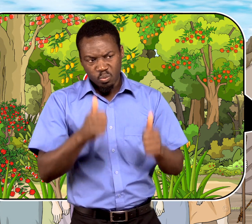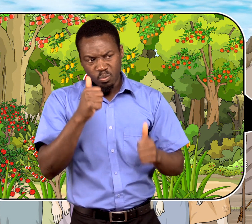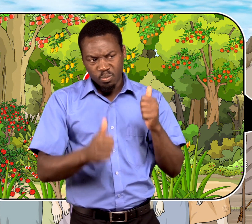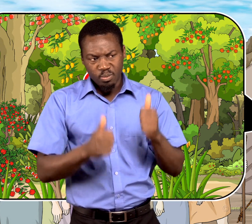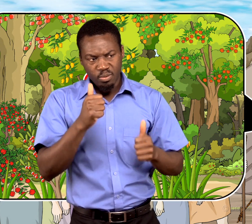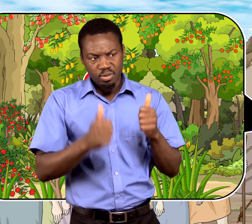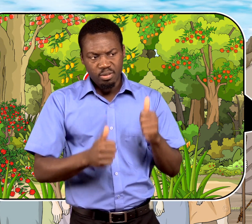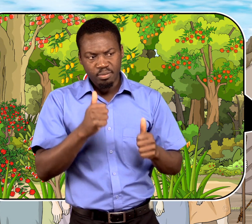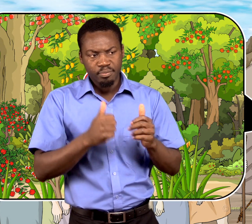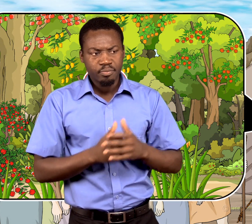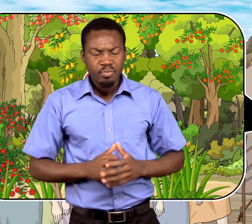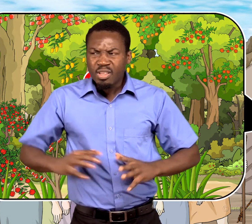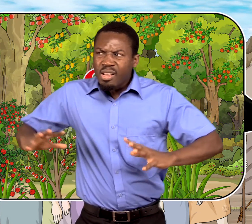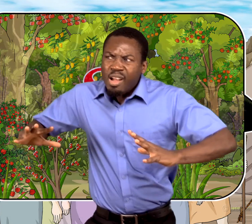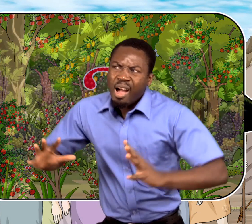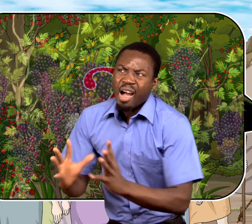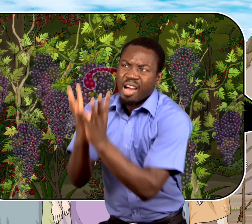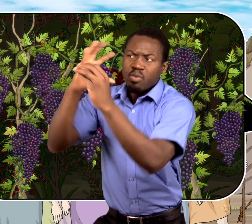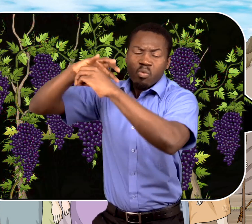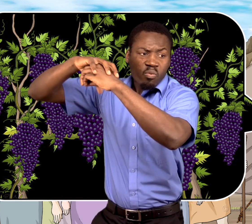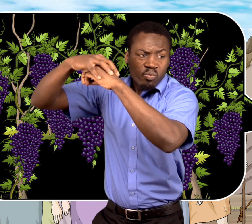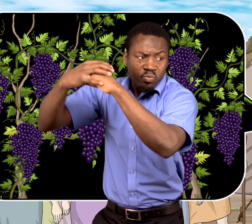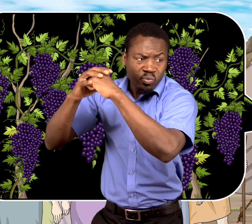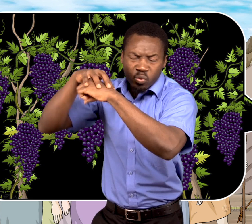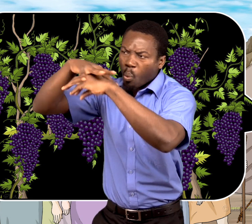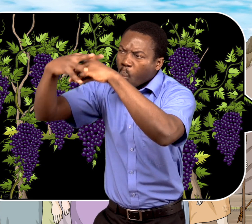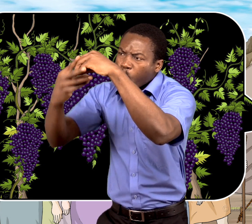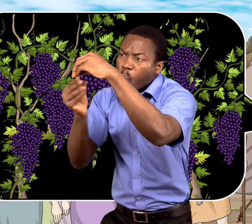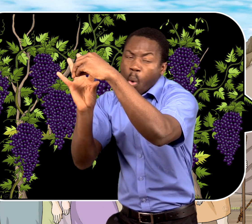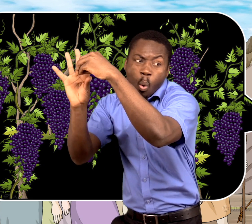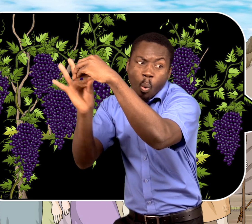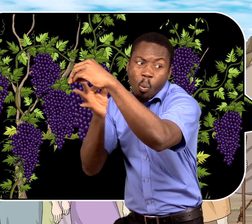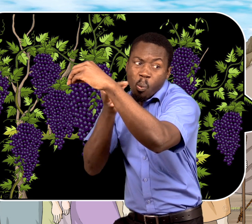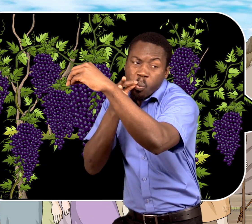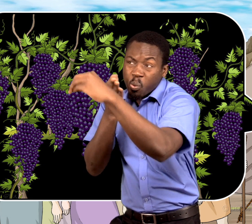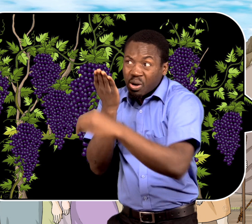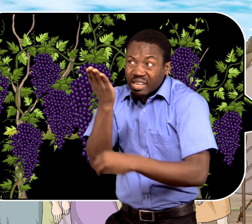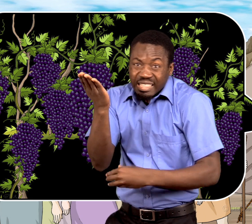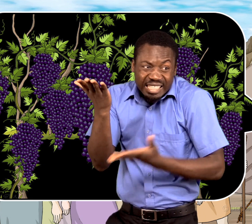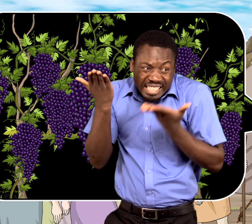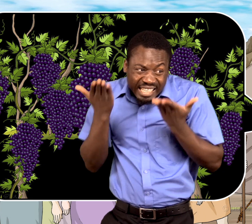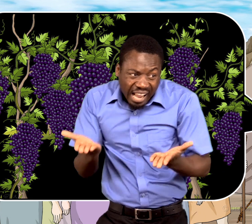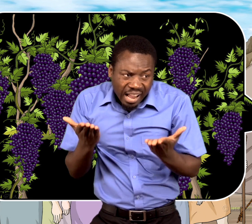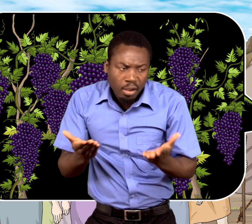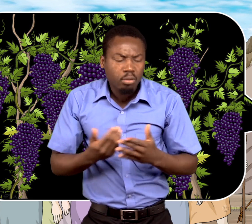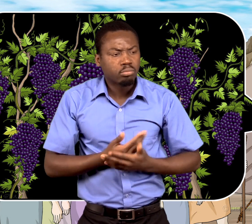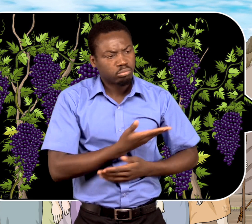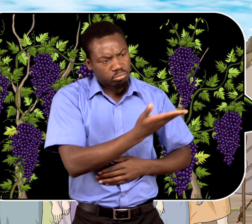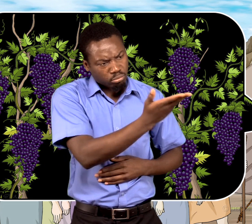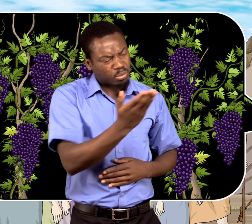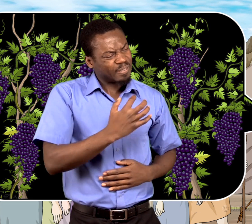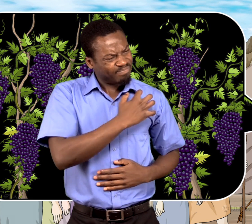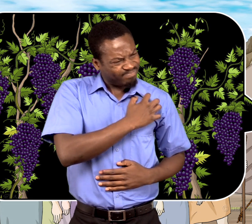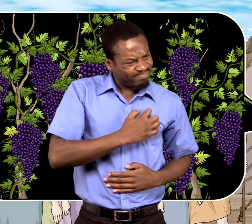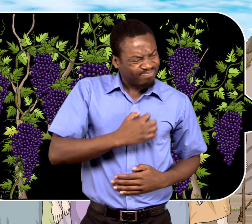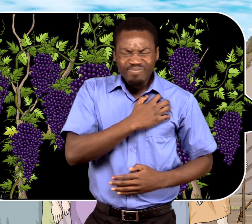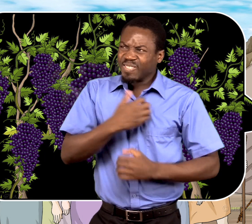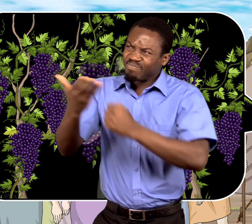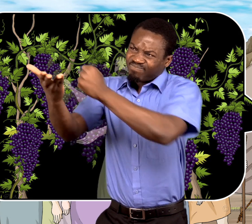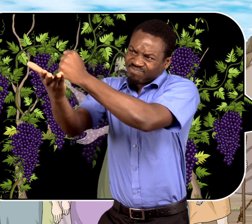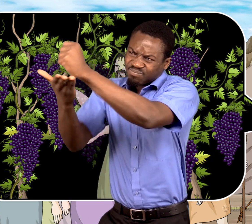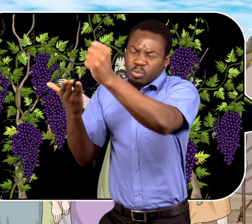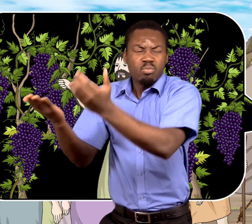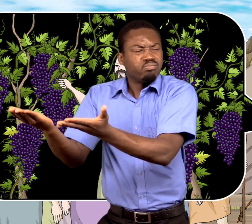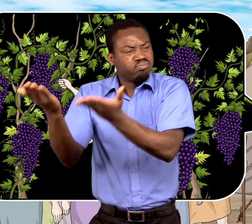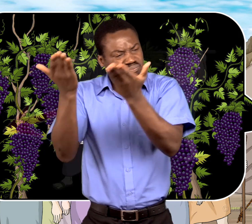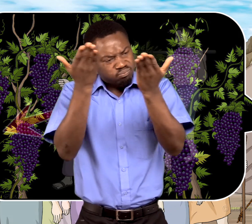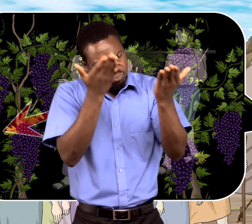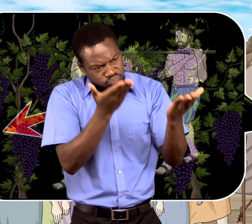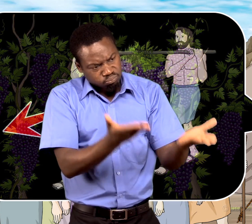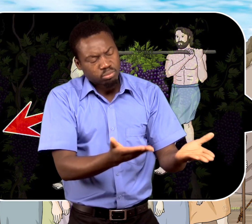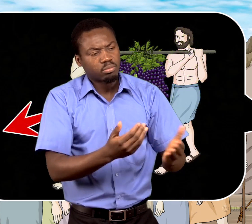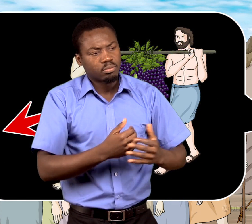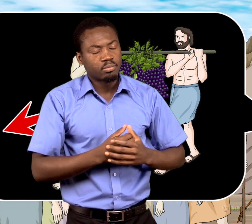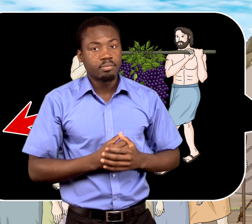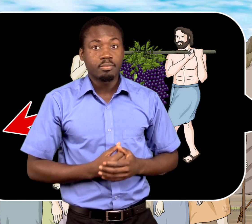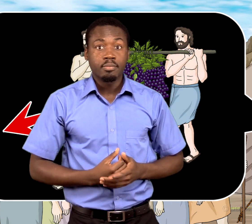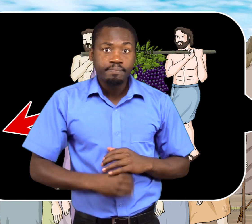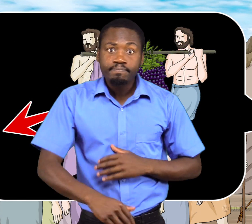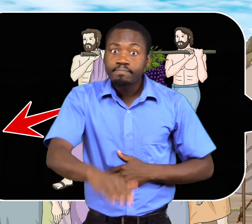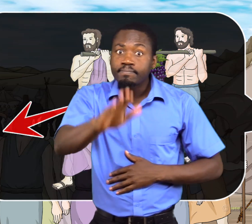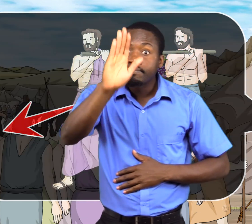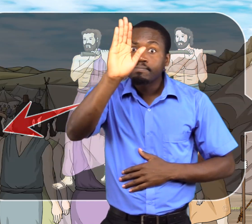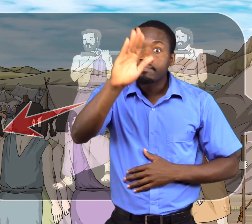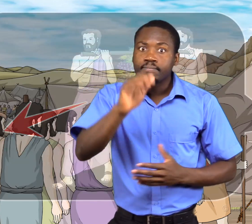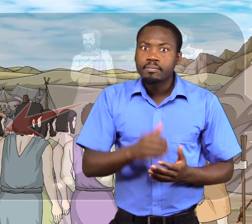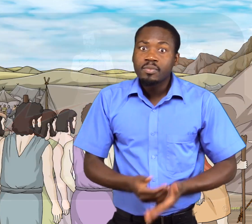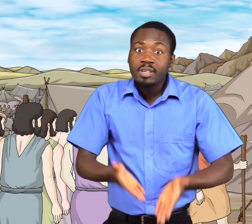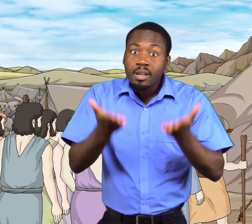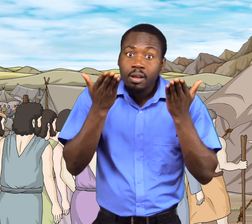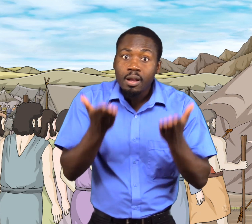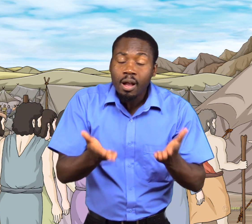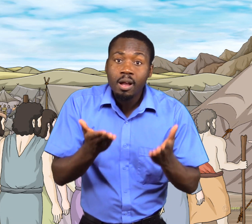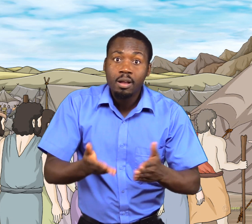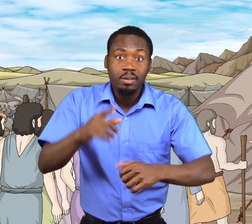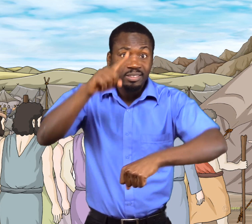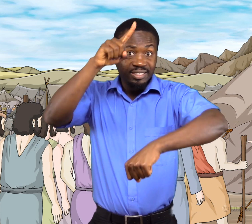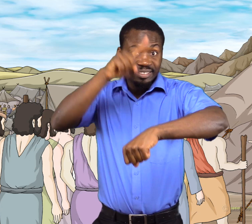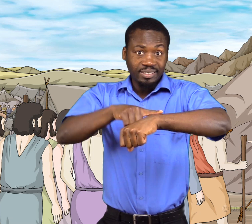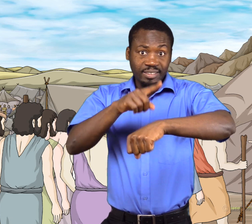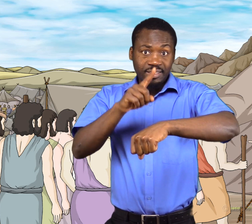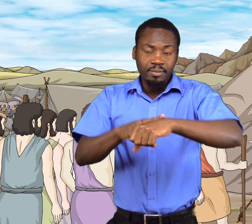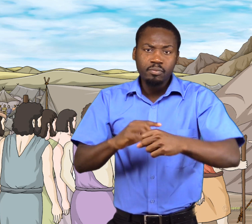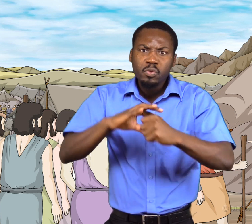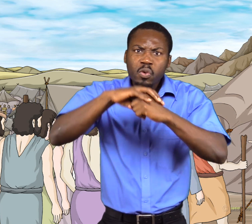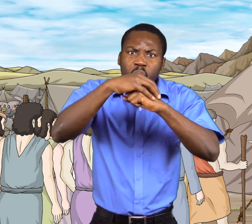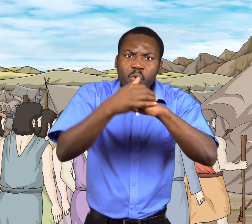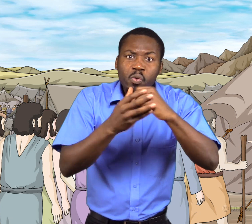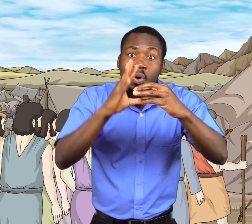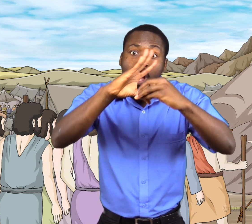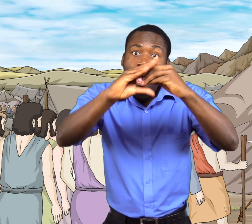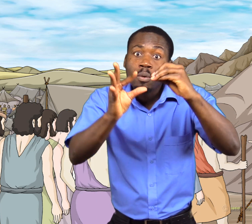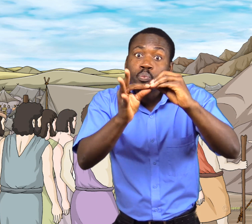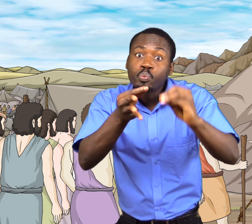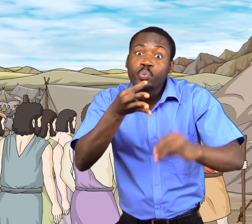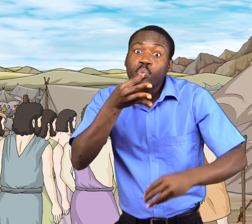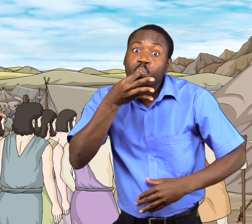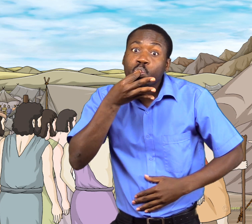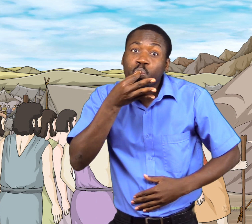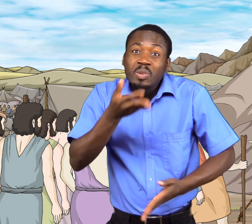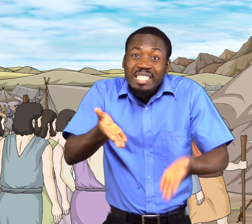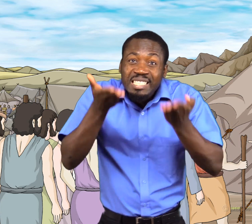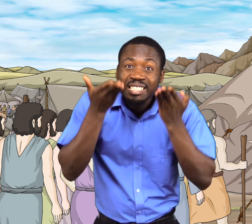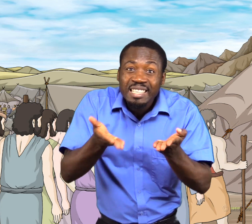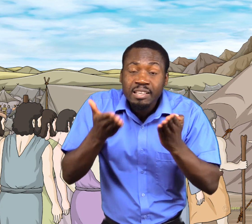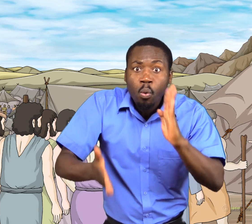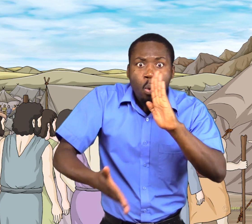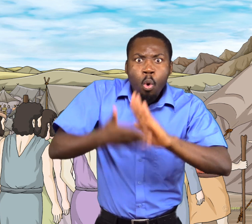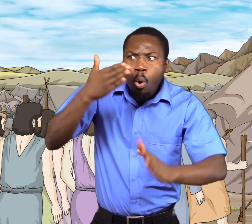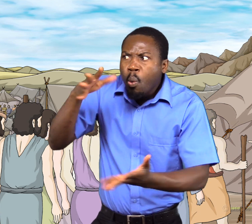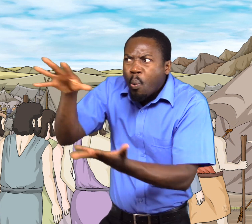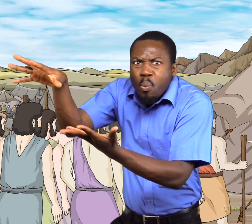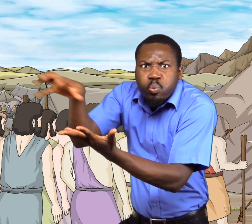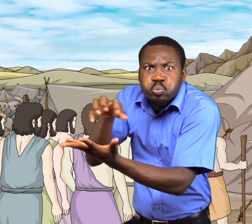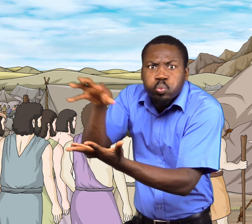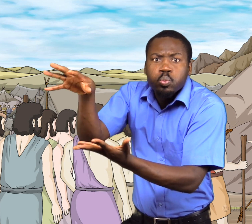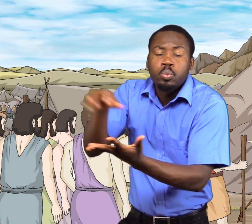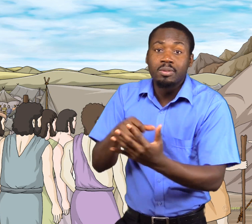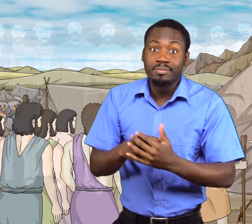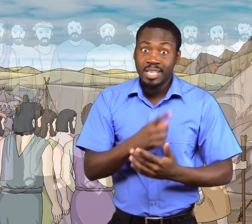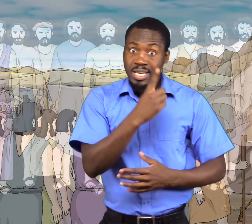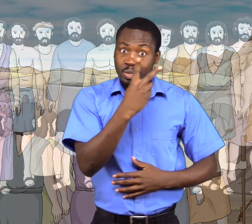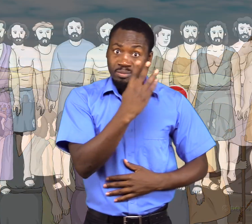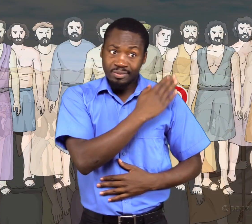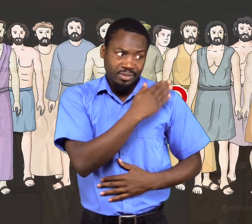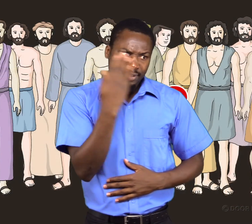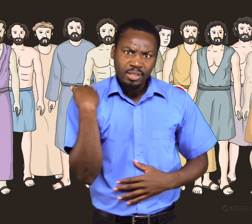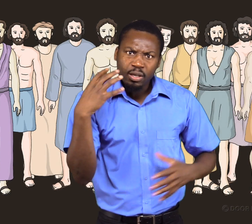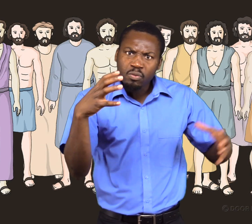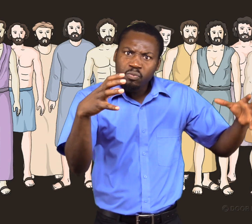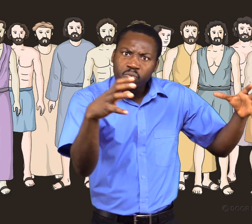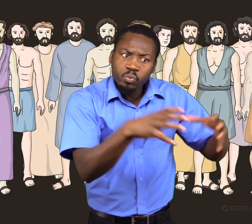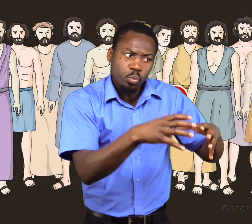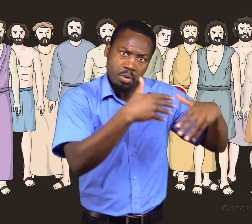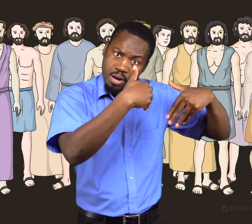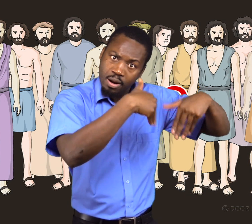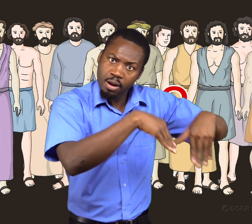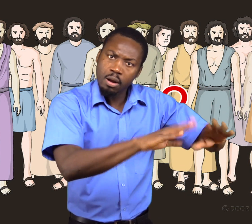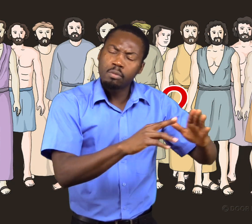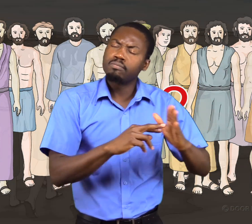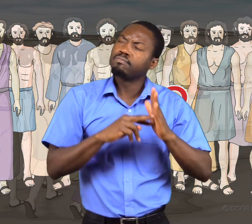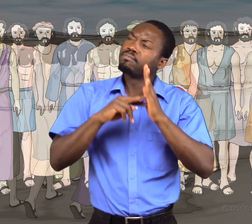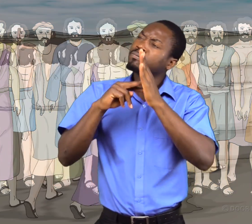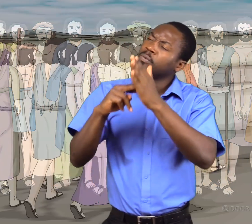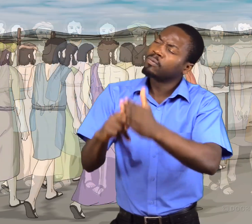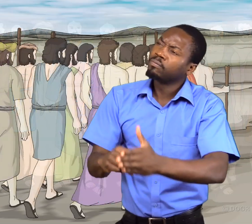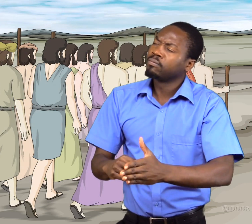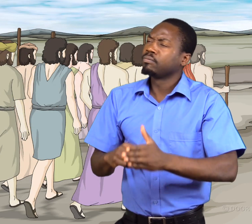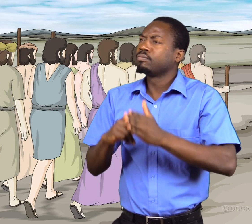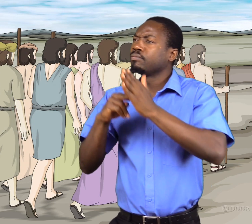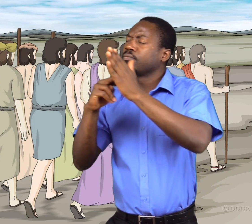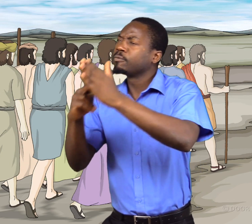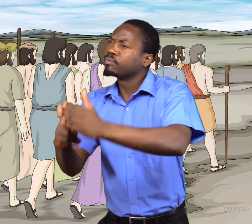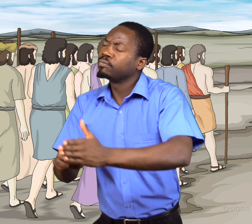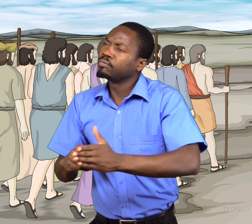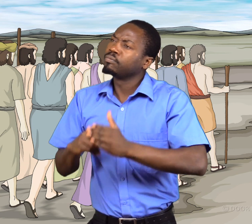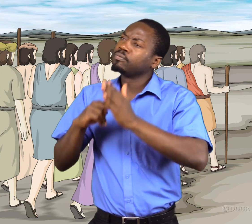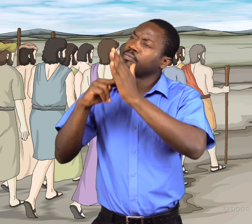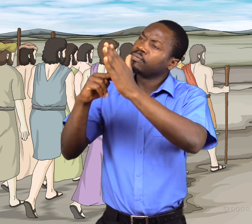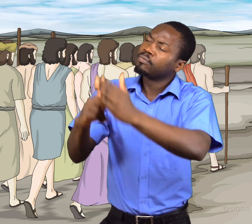Be courageous, and bring back some of the fruit of the land.”